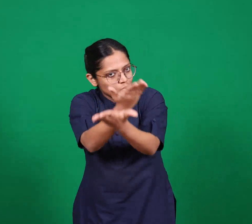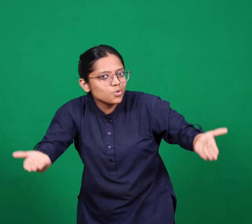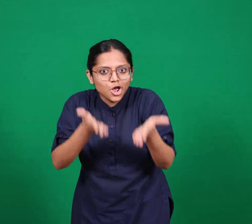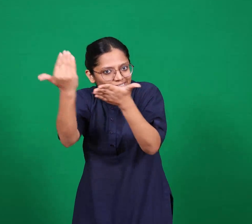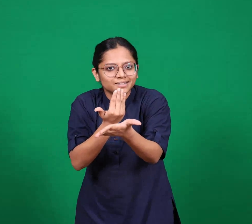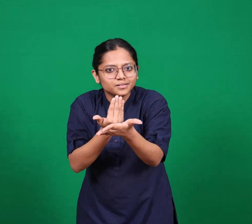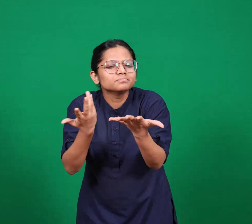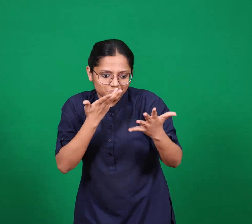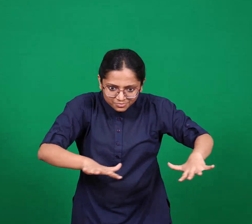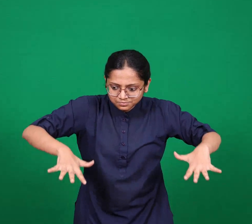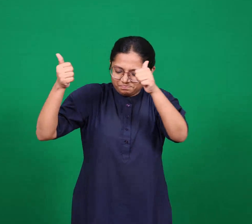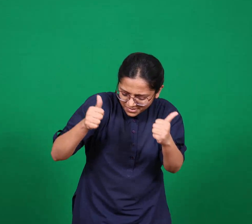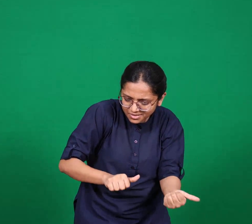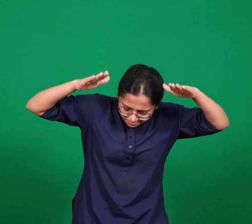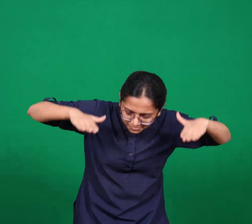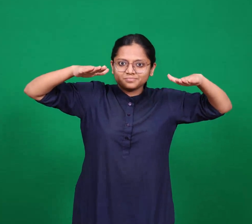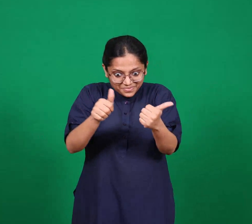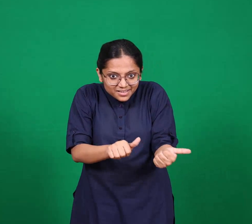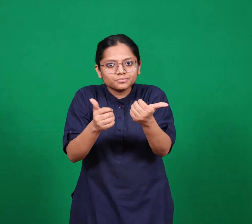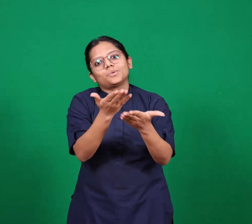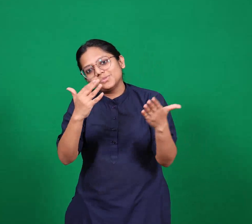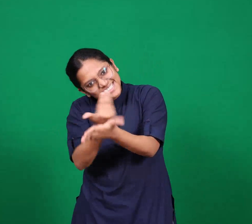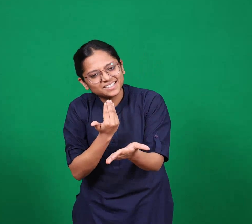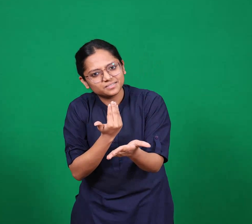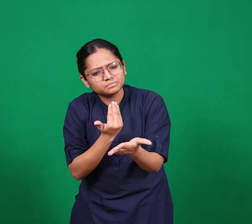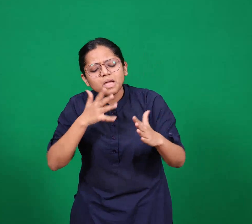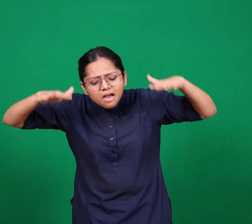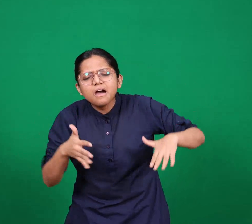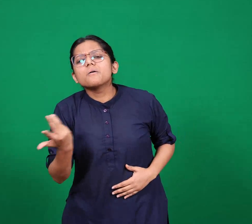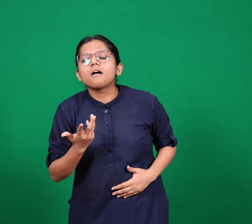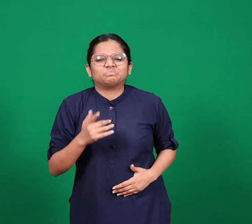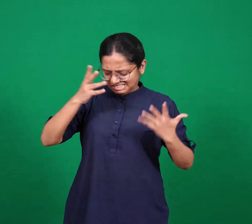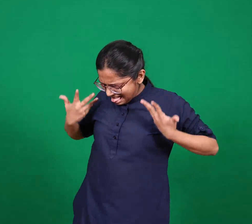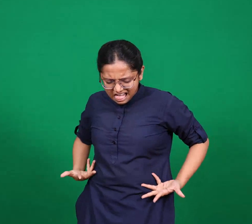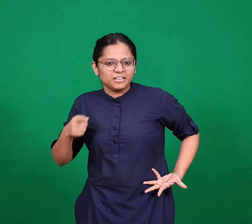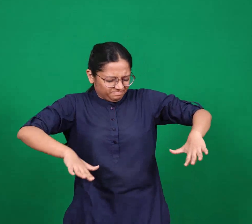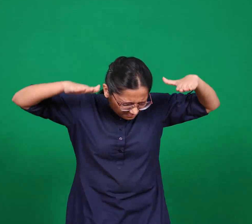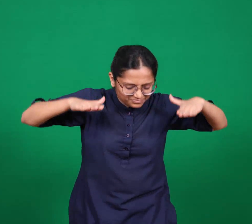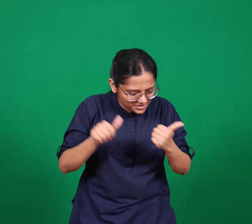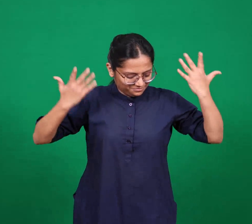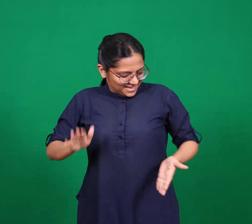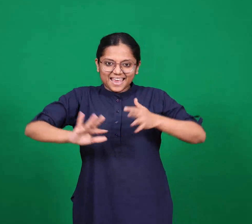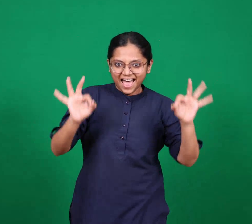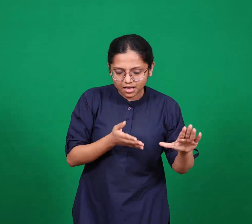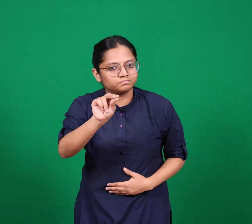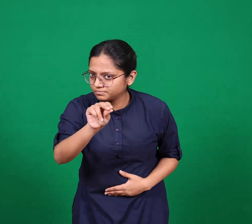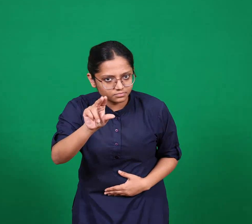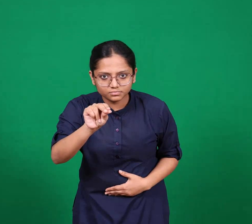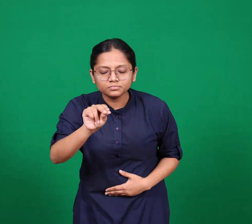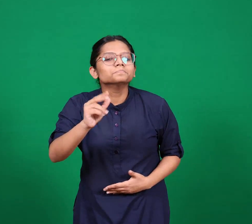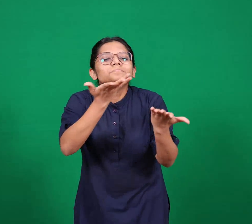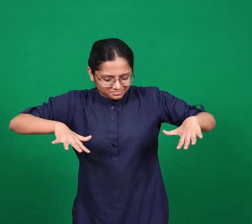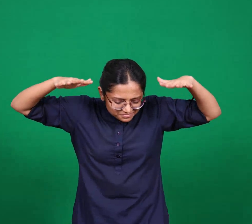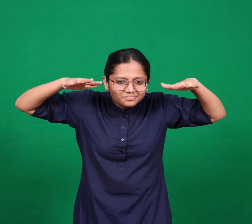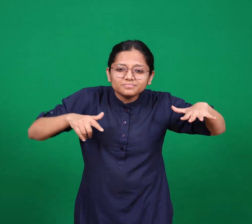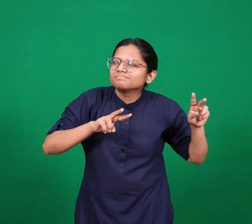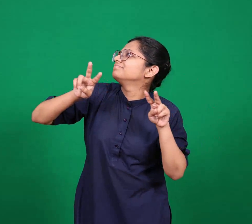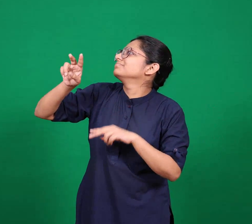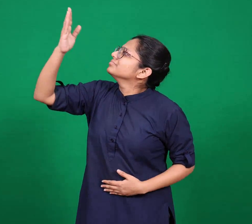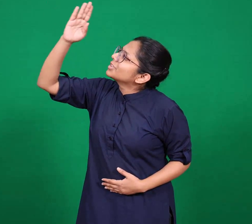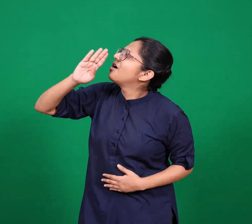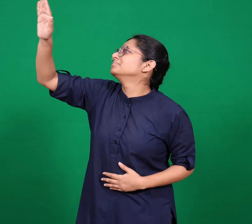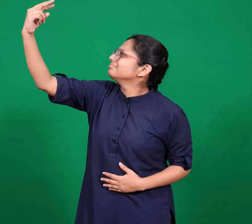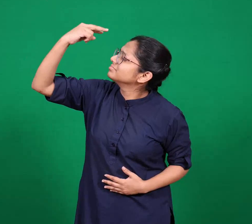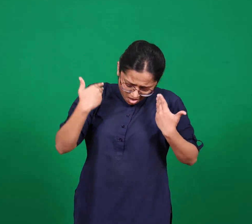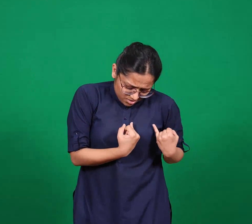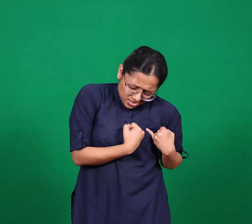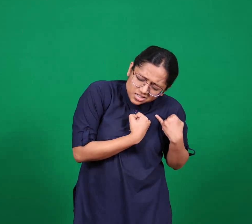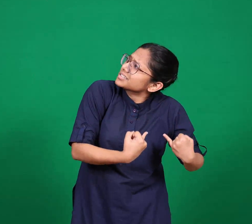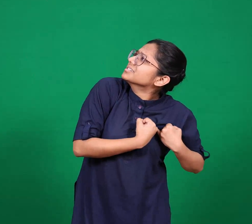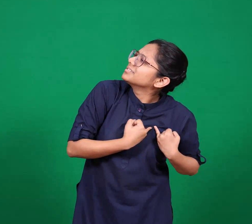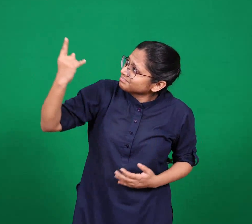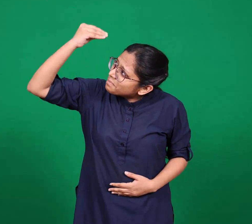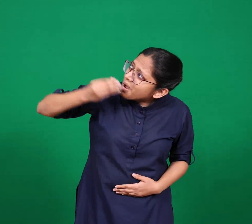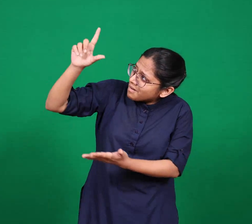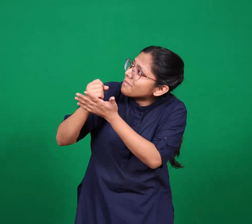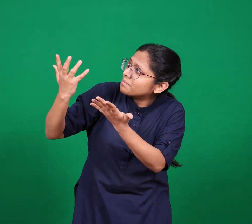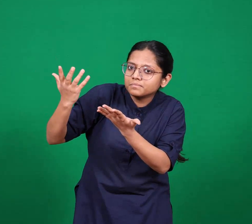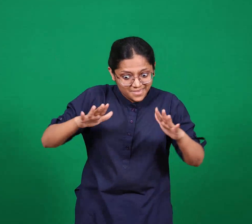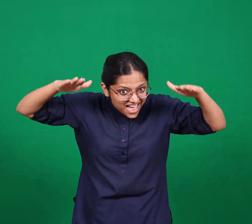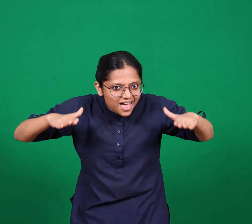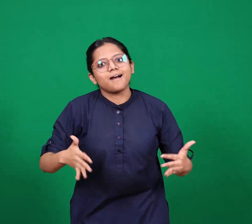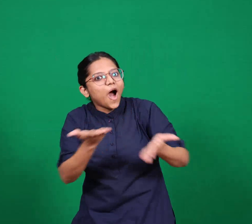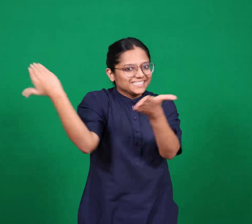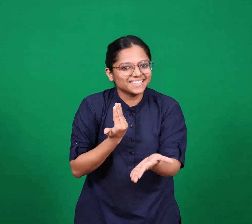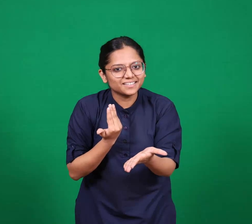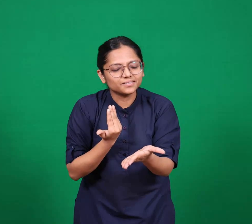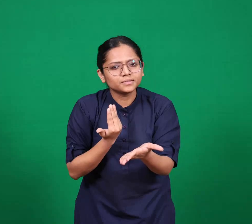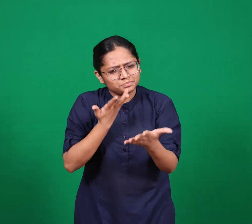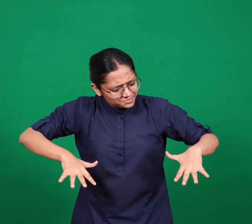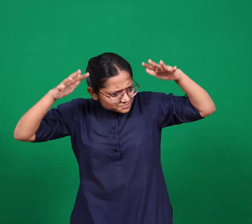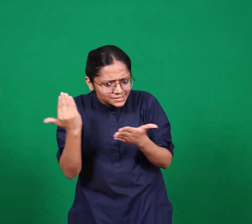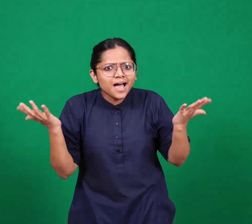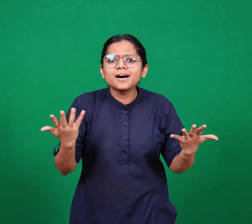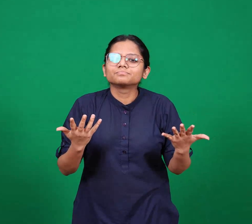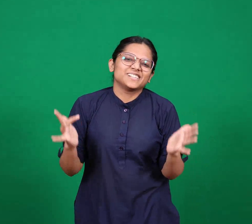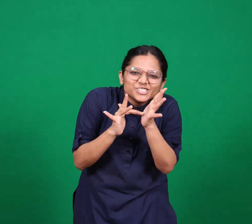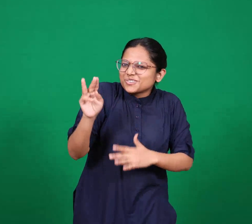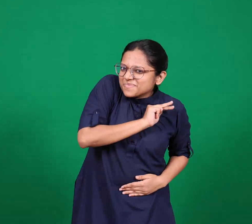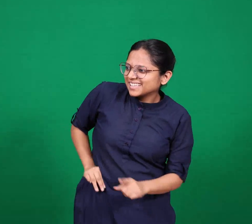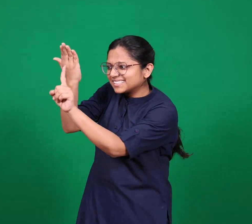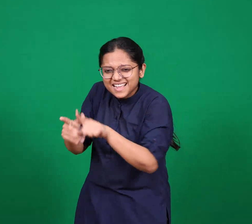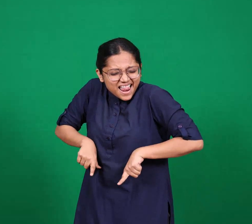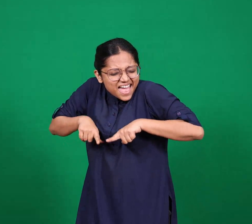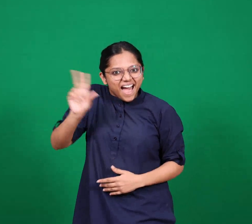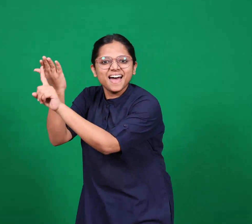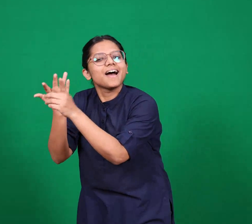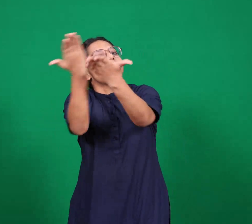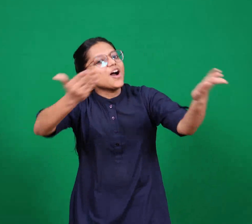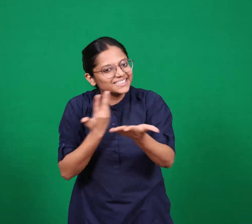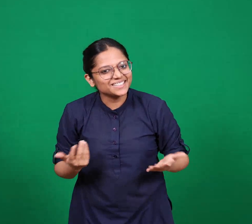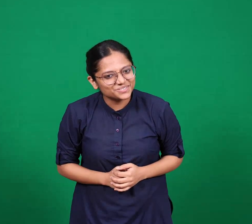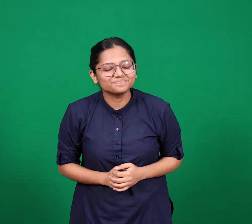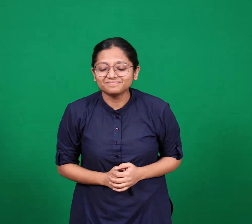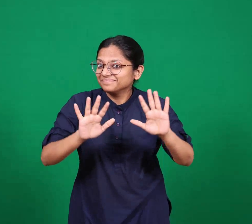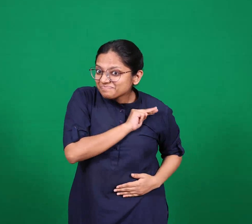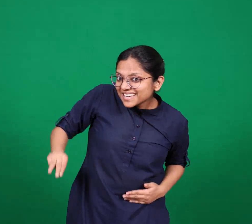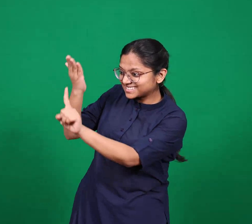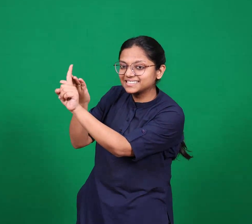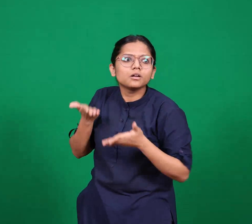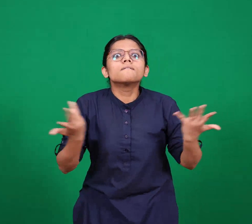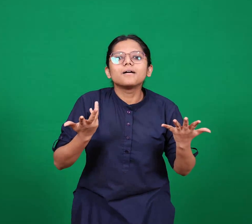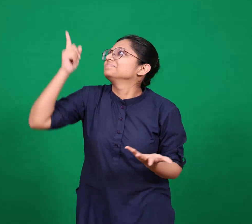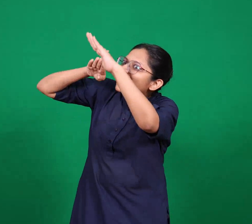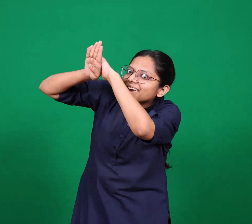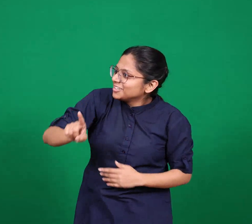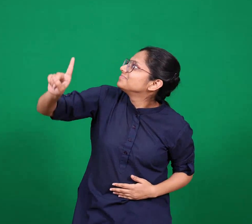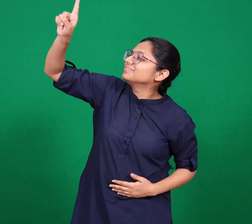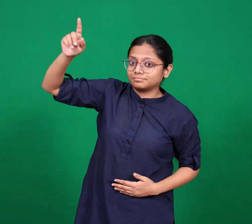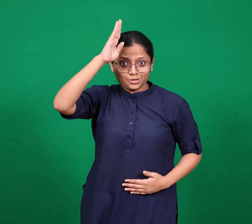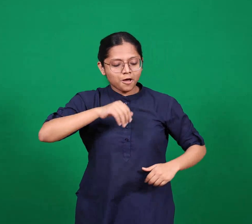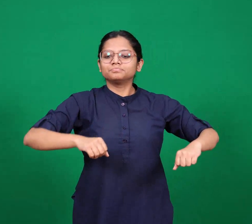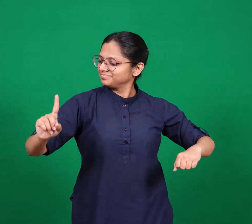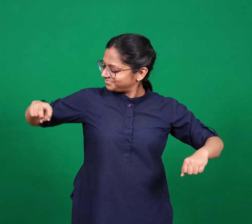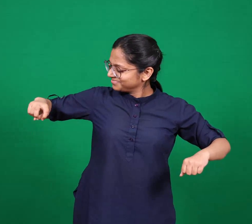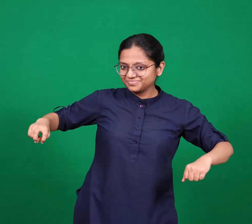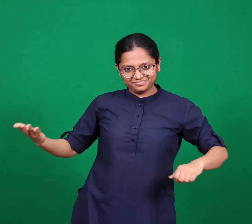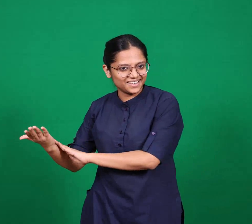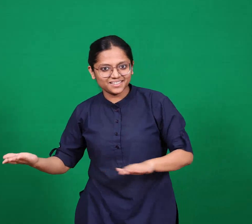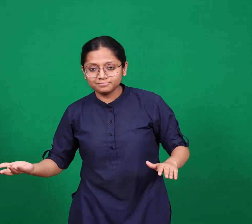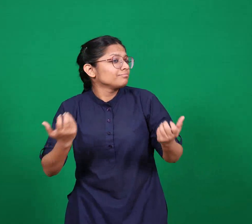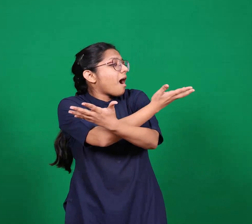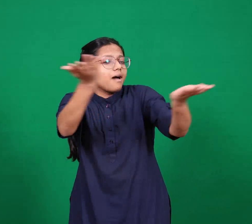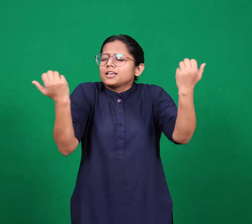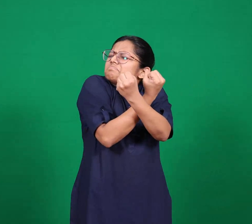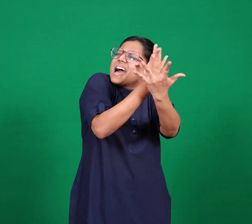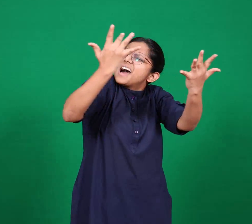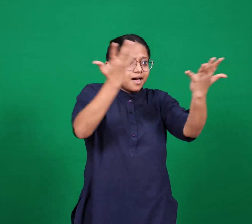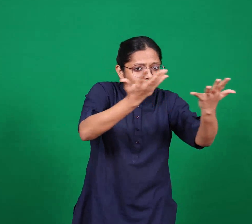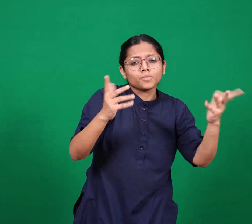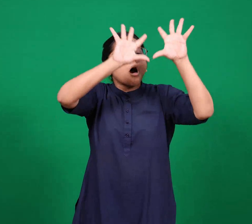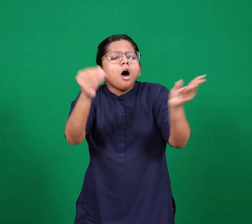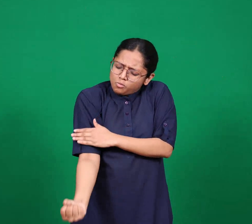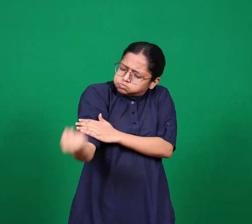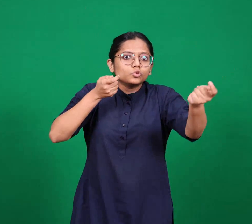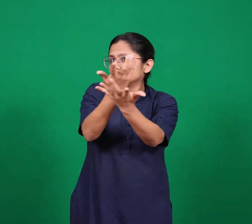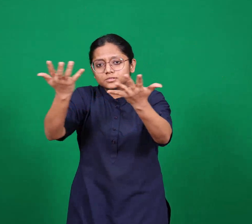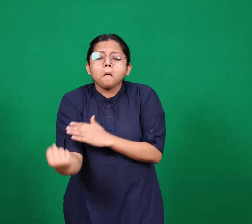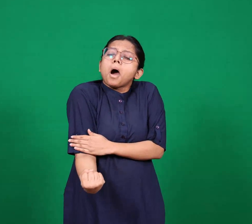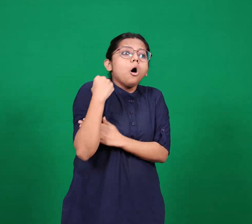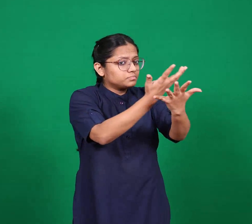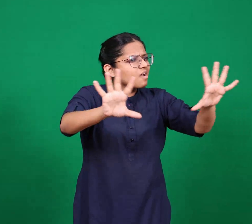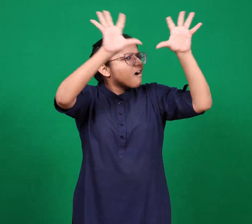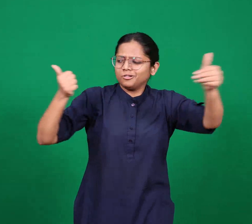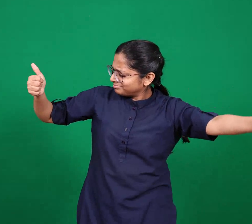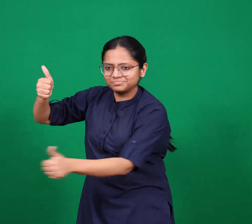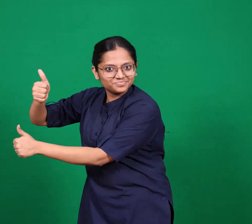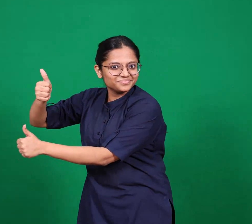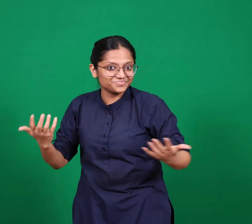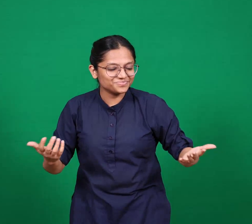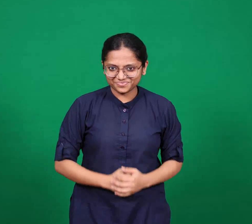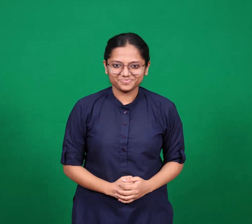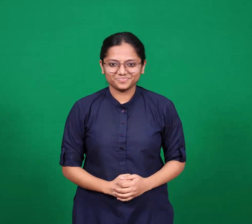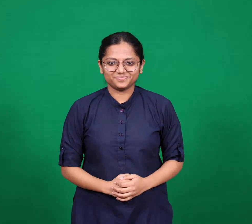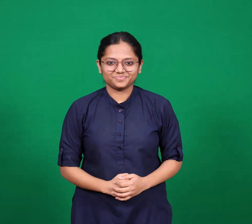And this water symbolizes the baptism that now saves you also- not the removal of dirt from the body, but the pledge of a clear conscience toward God- through the resurrection of Jesus Christ, who has gone into heaven and is at the right hand of God, with angels, authorities, and powers subject to Him.